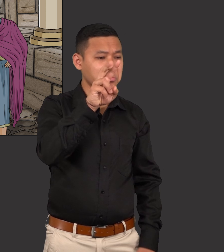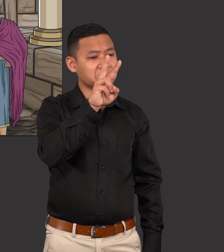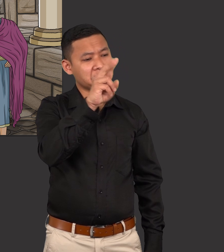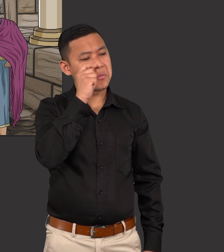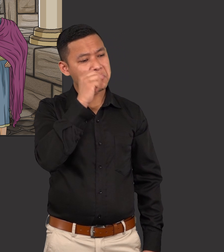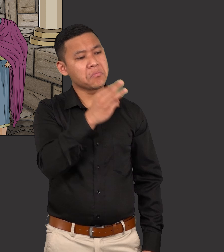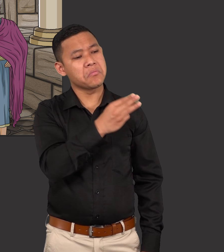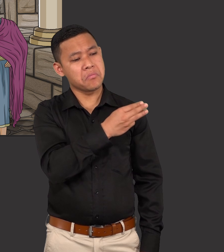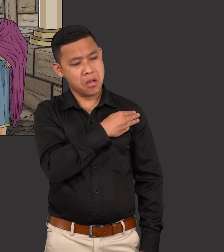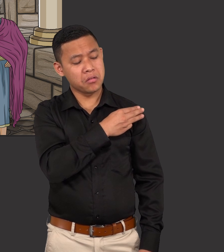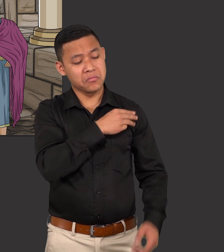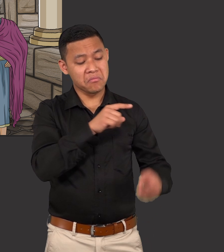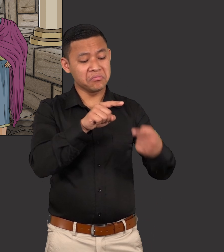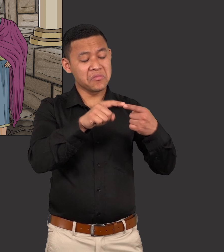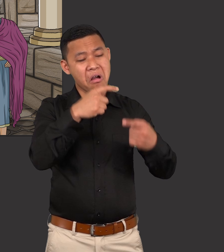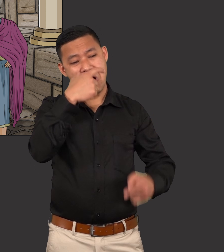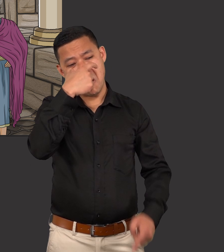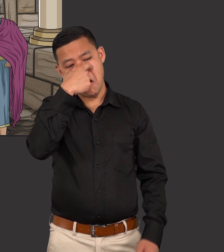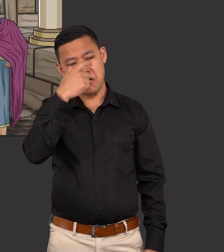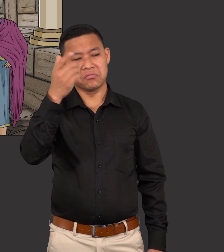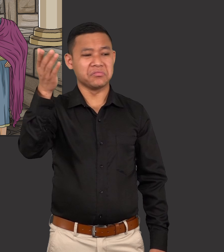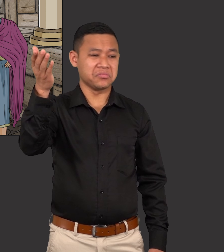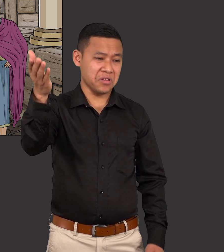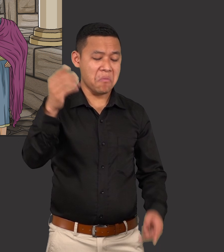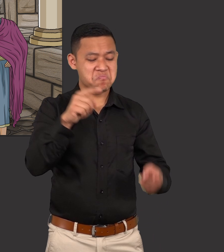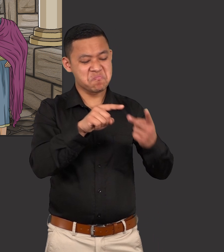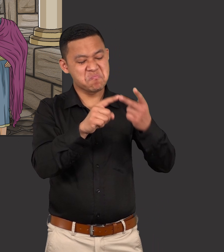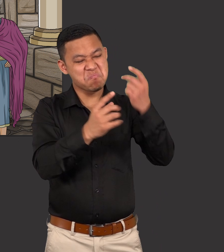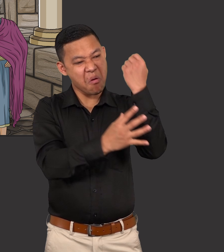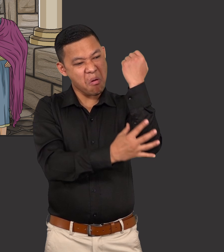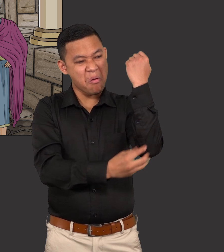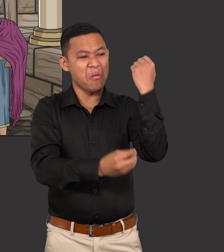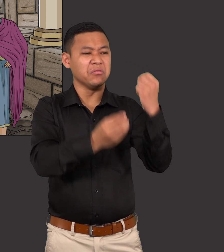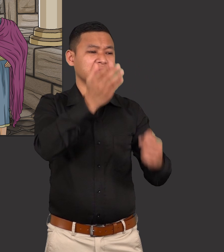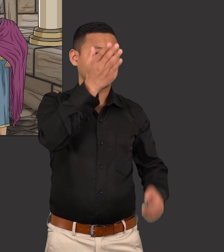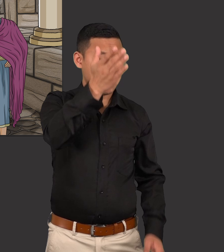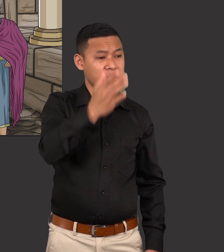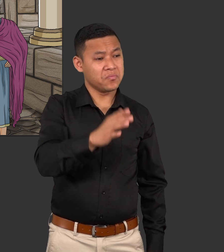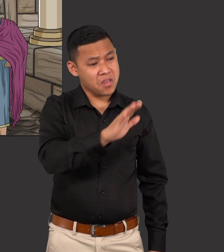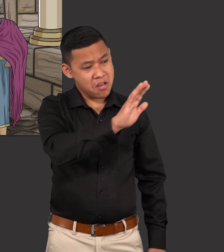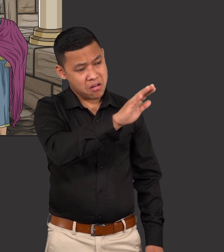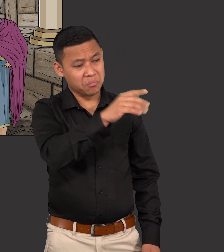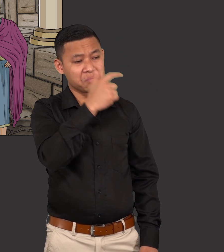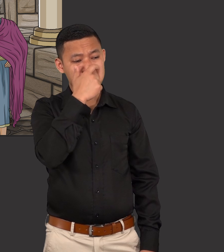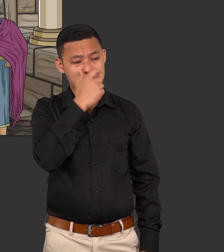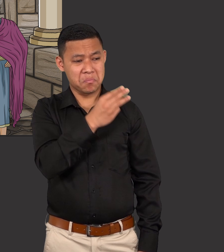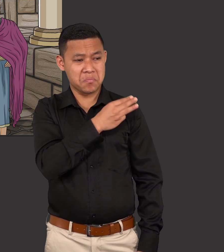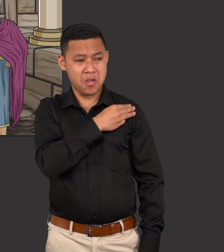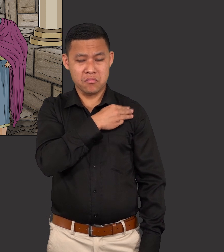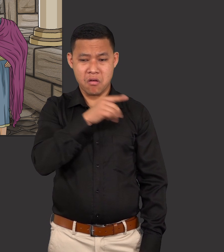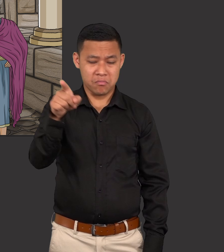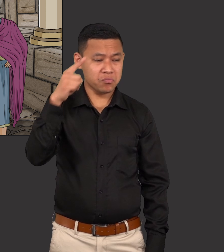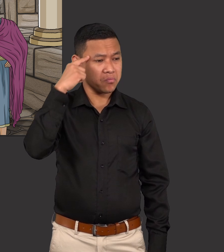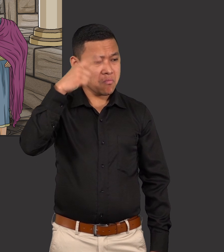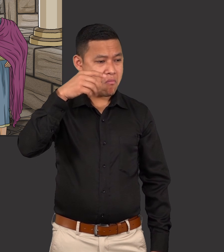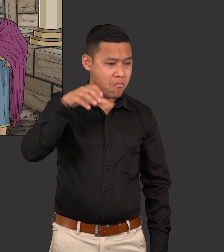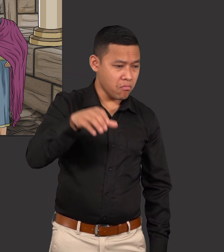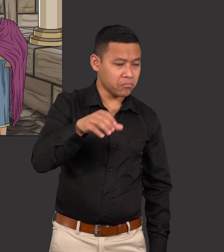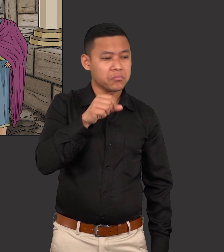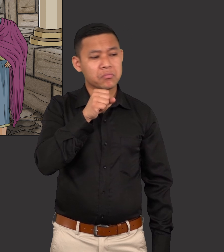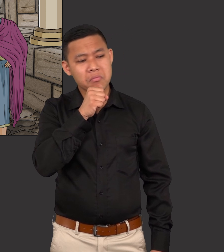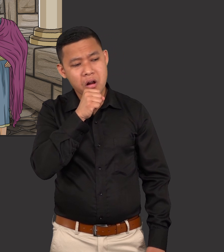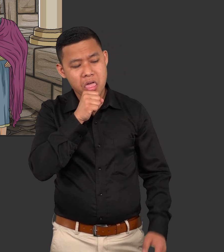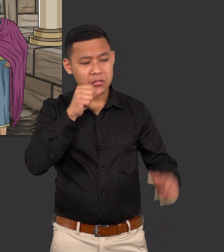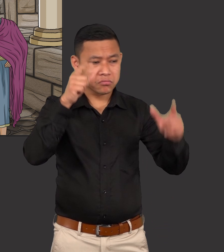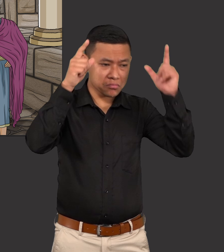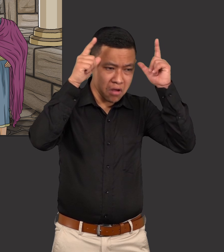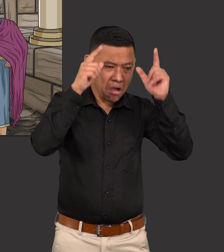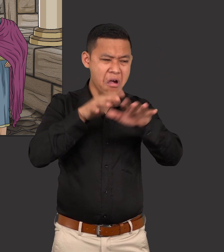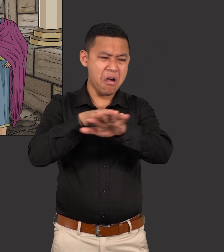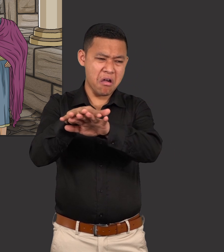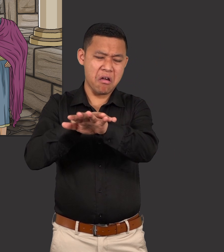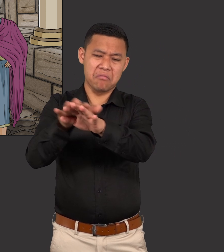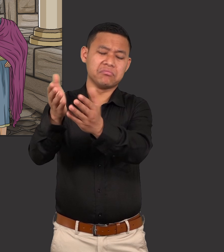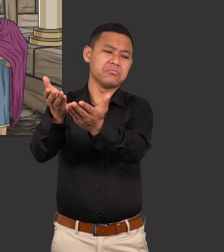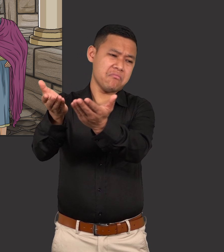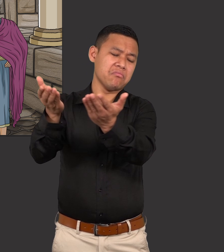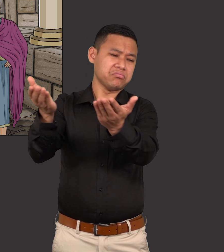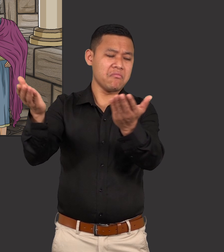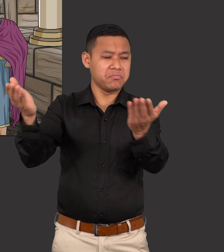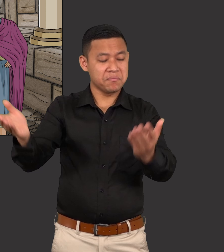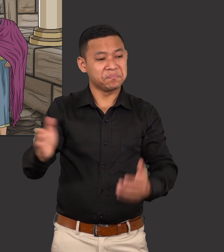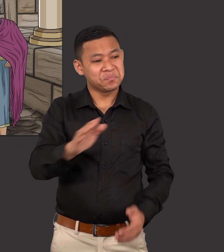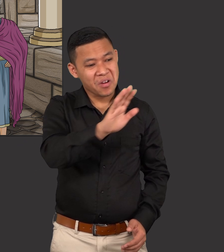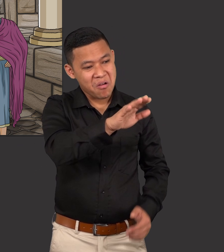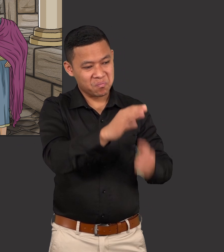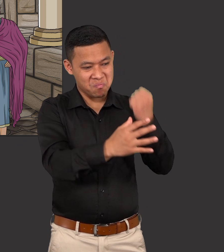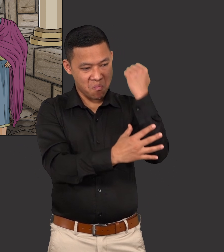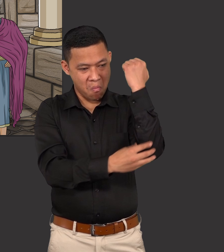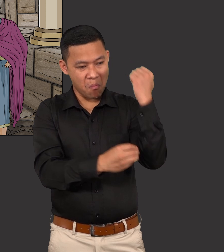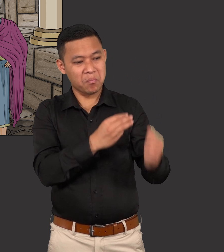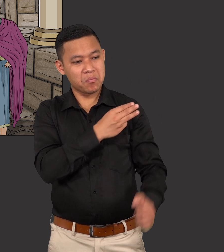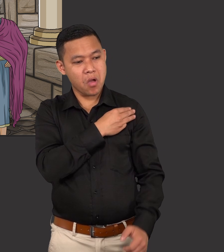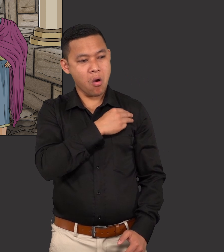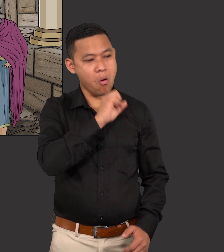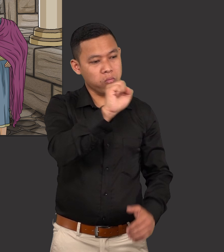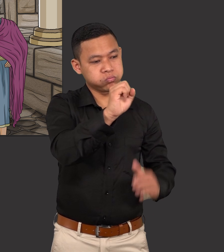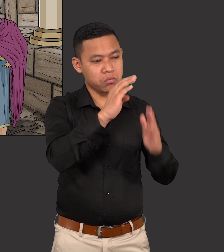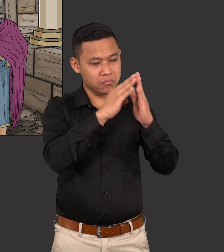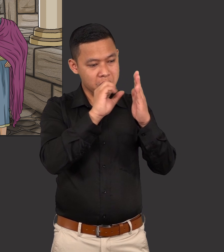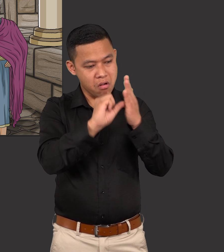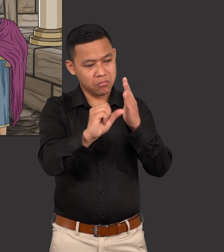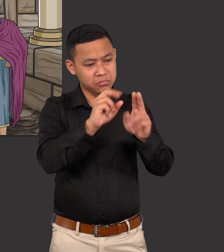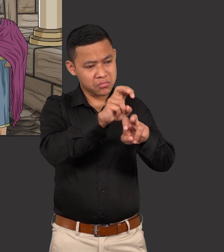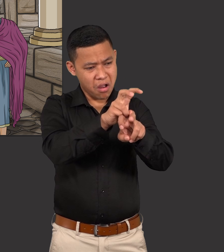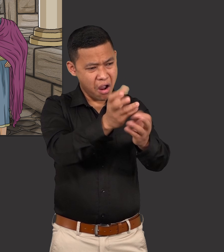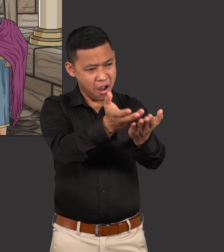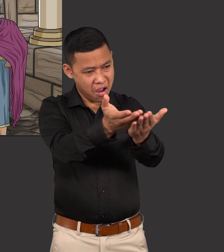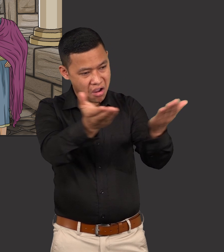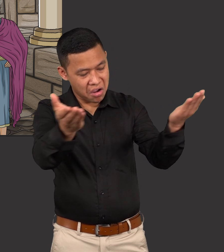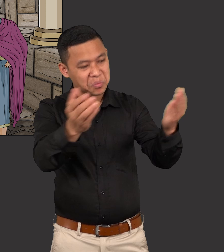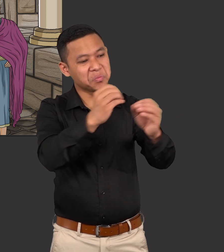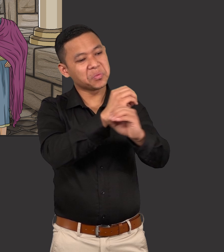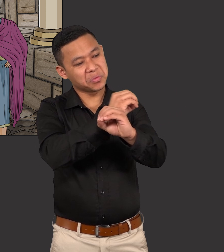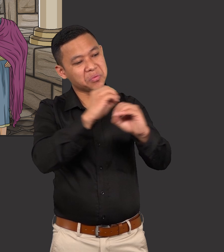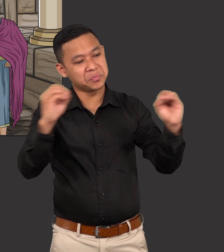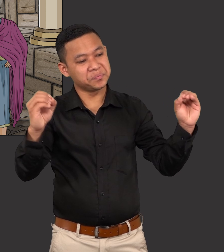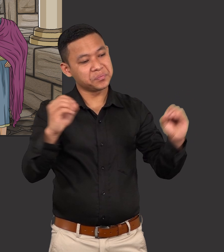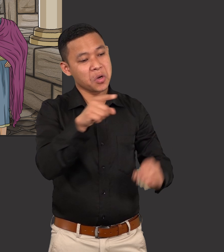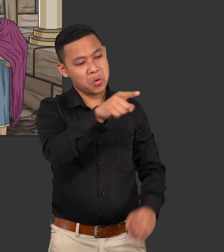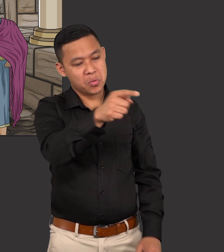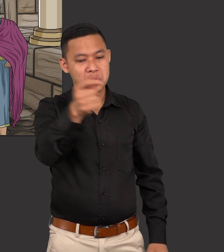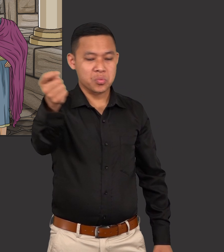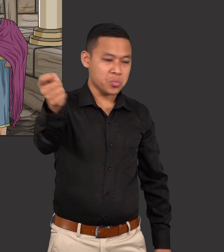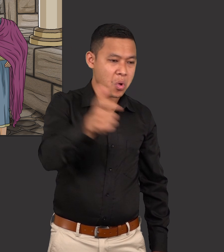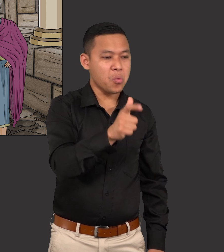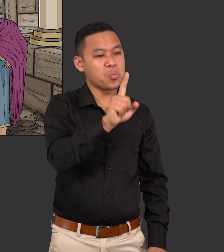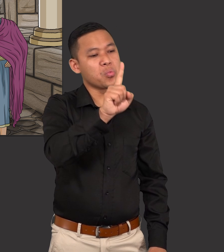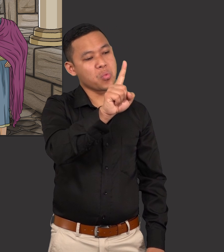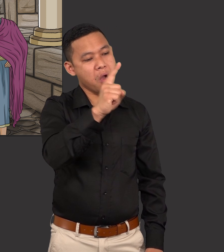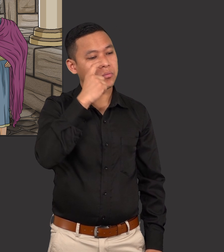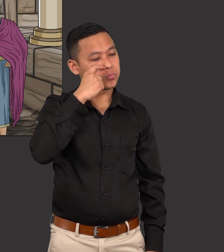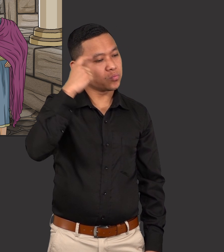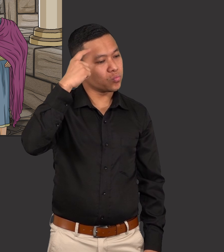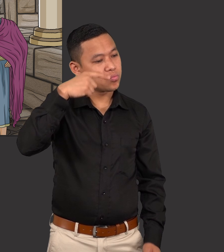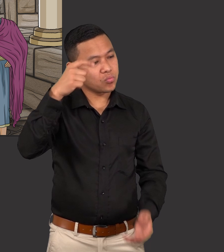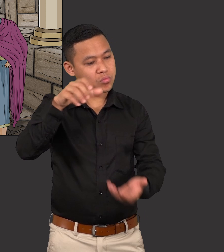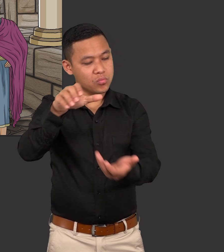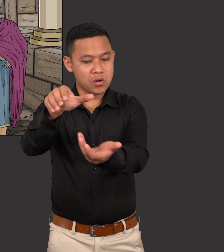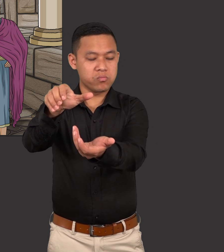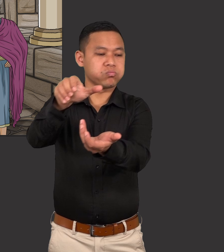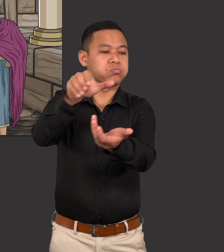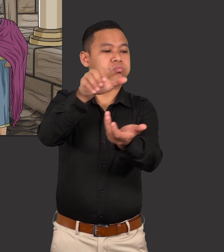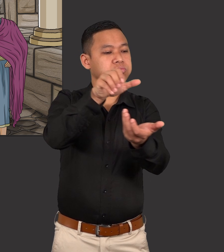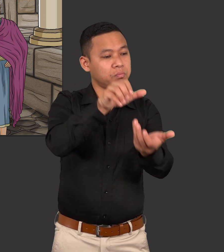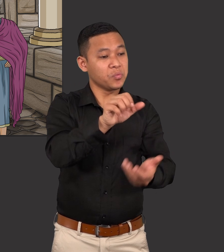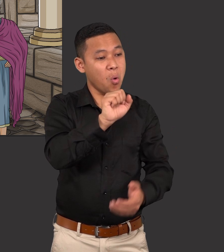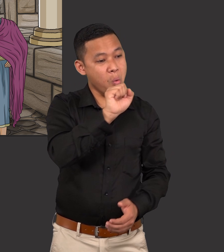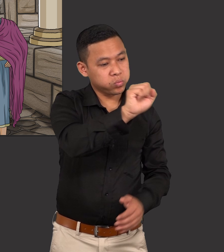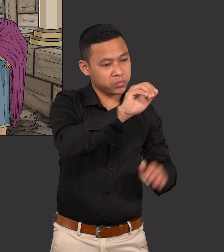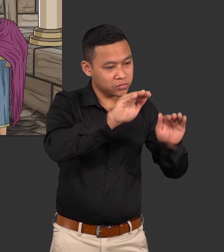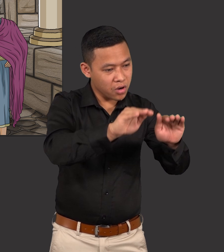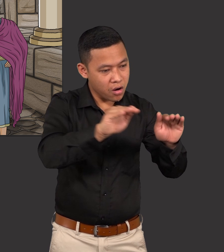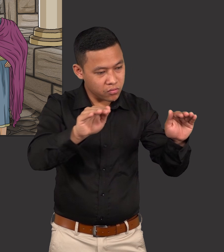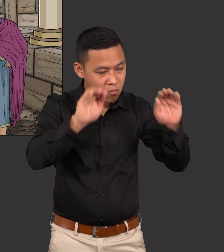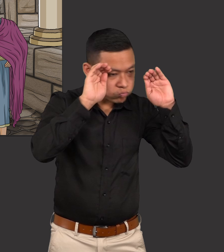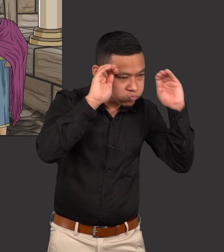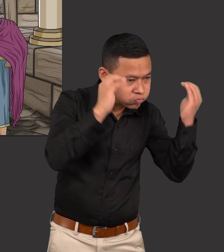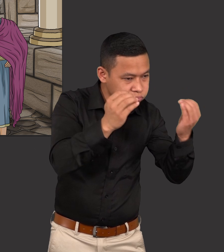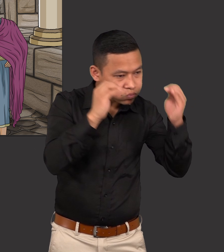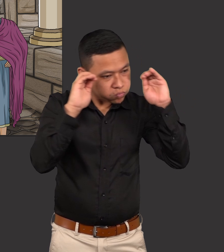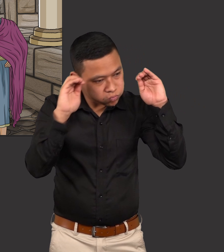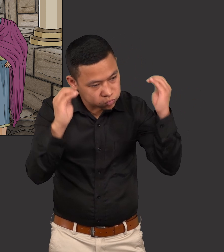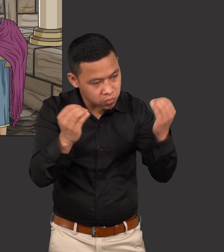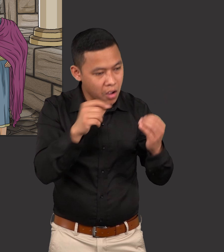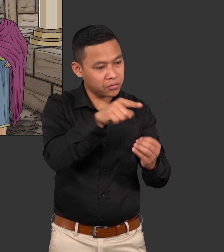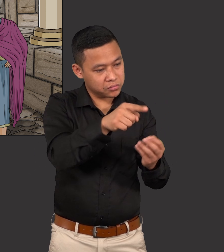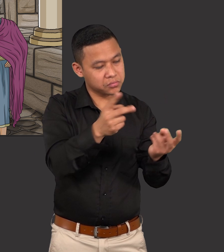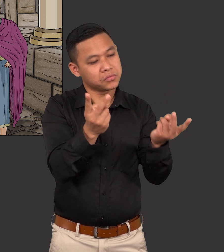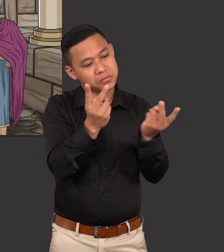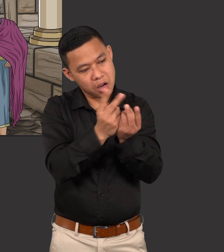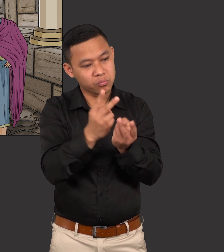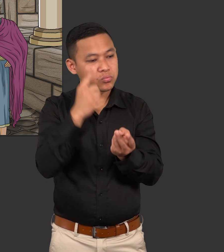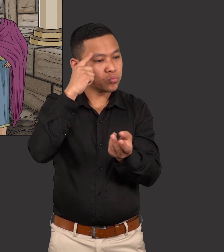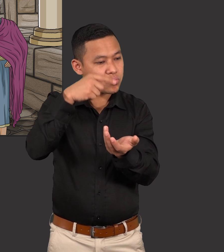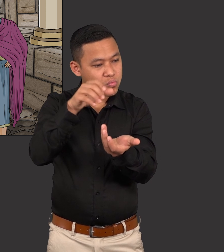The rich man had a great number of sheep and cattle, but the poor man had nothing except one small ewe lamb that he had bought.